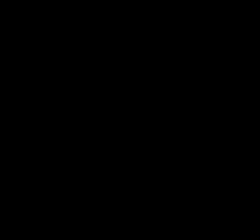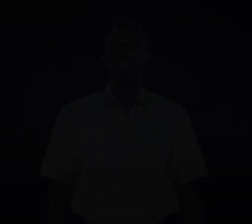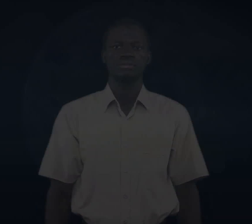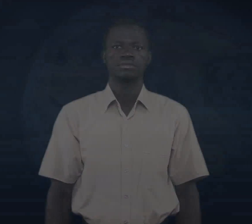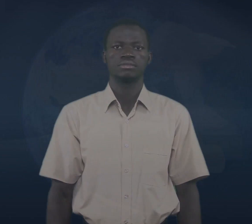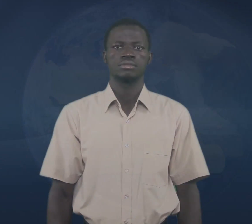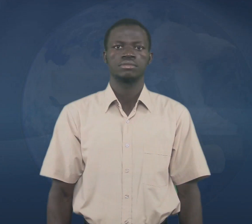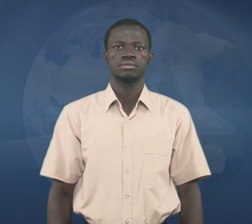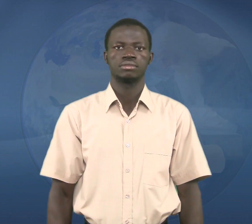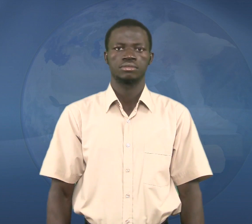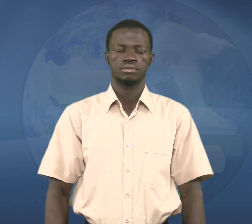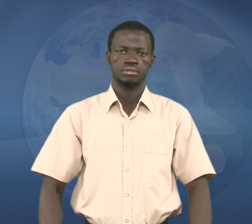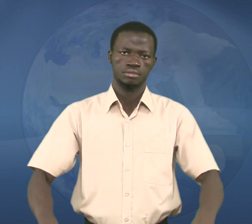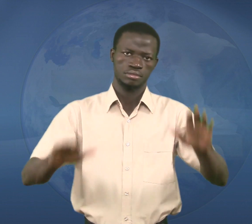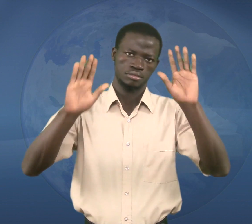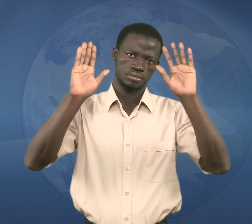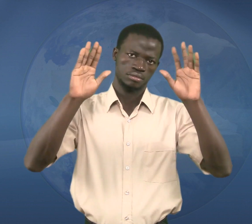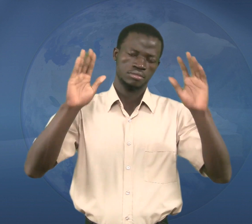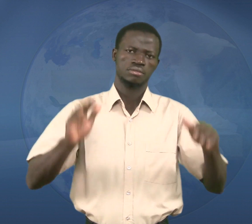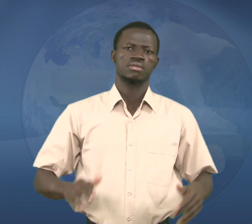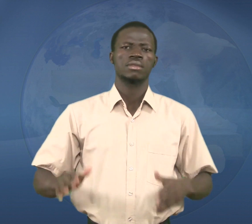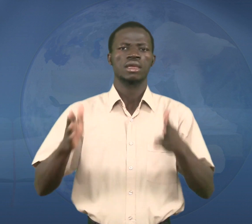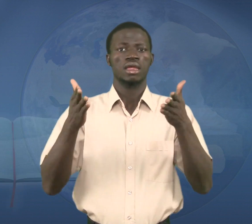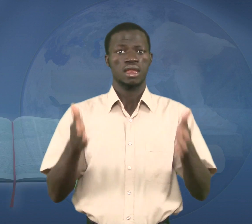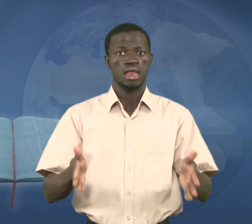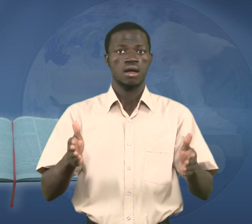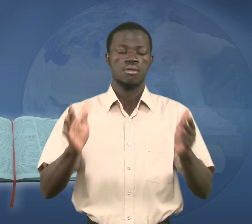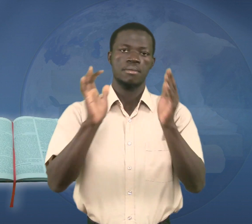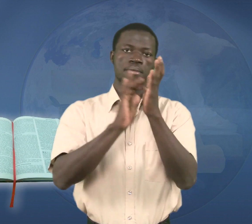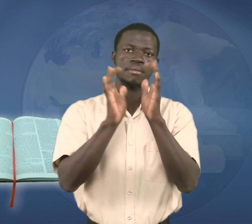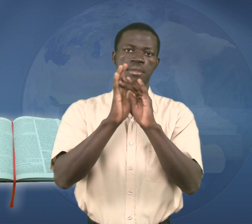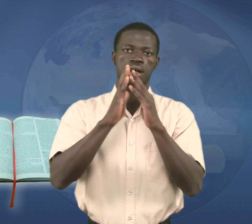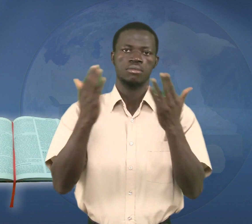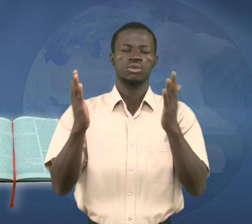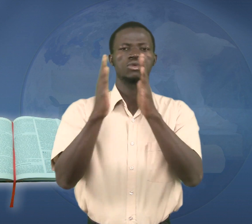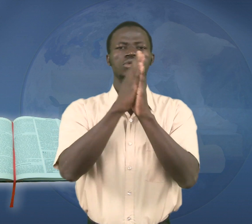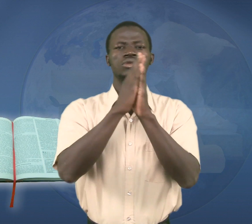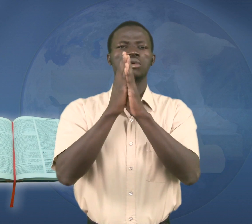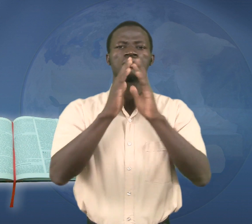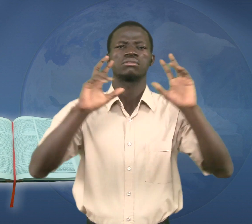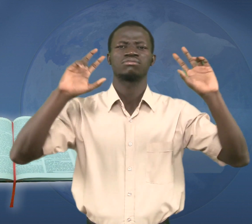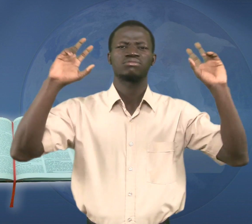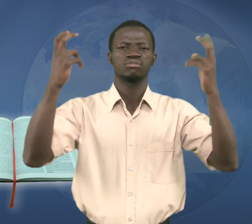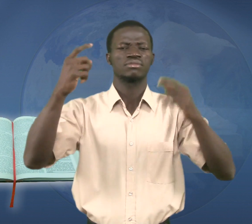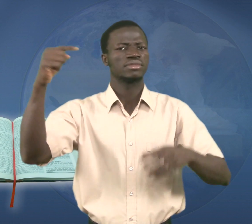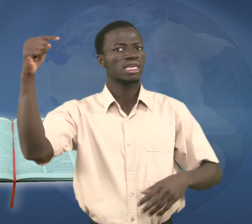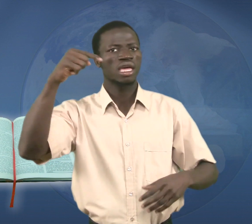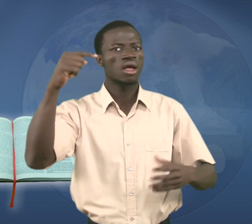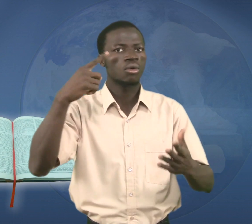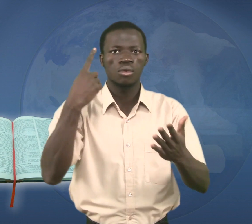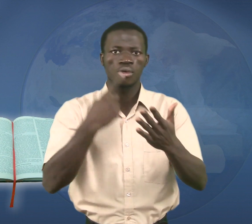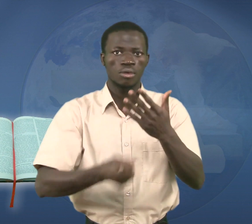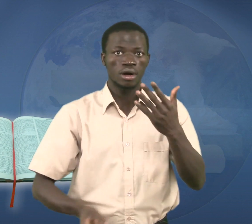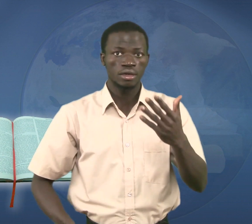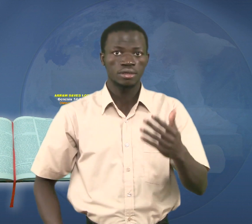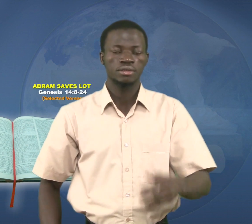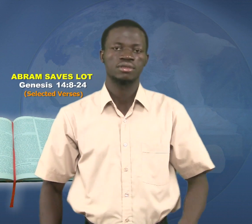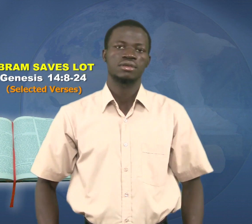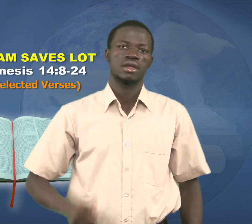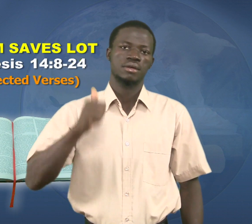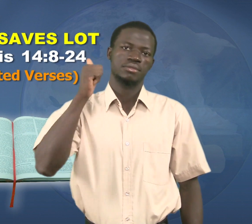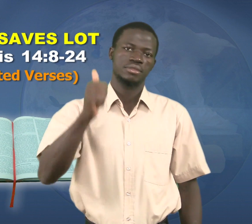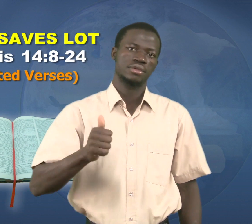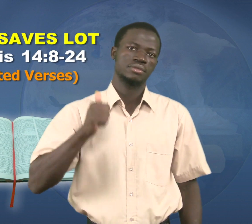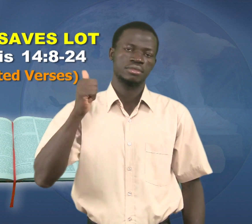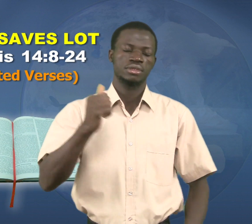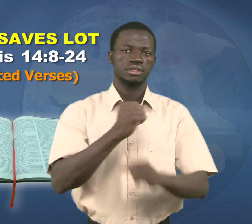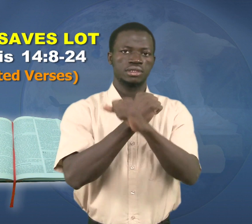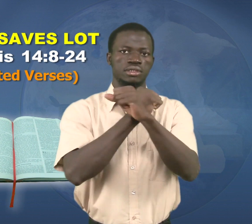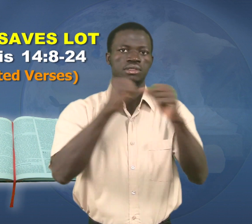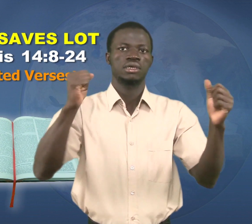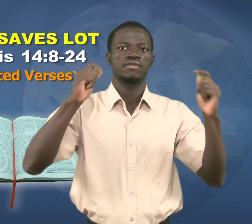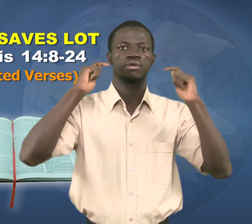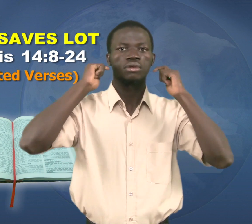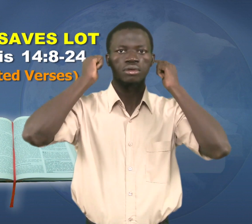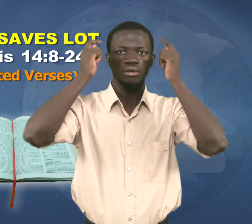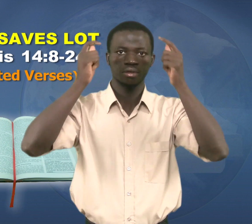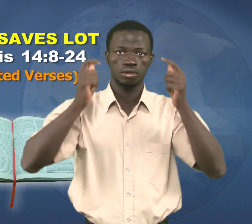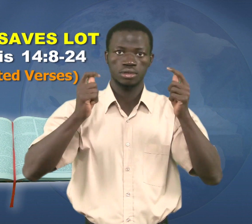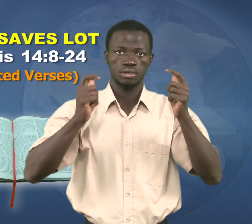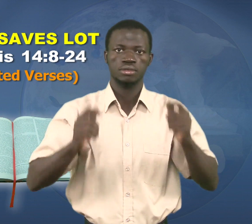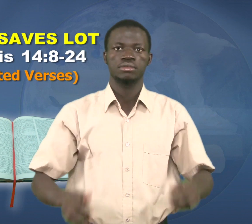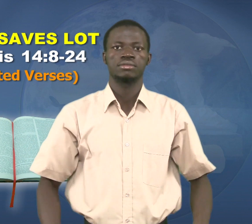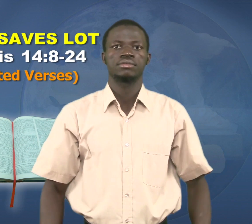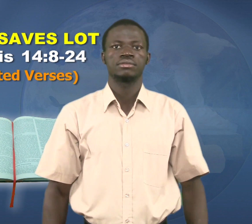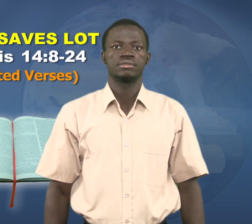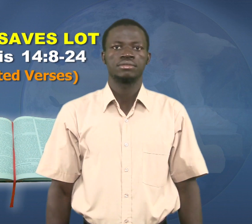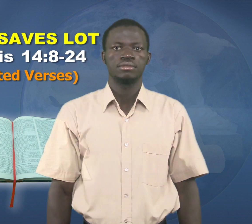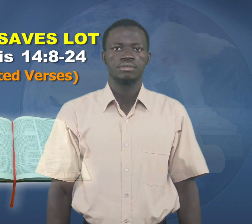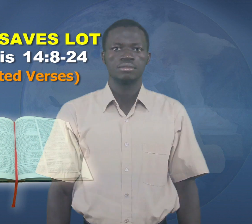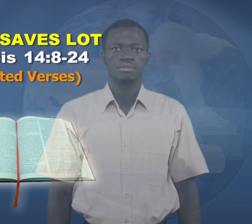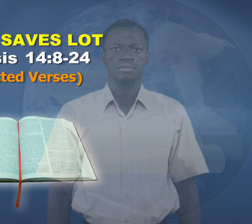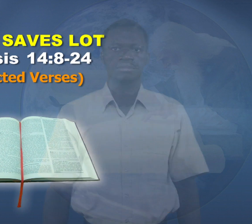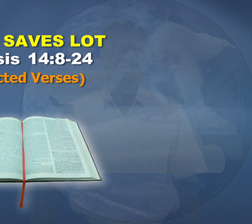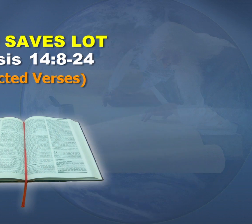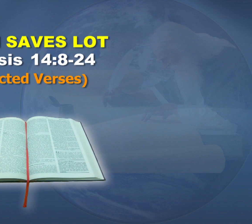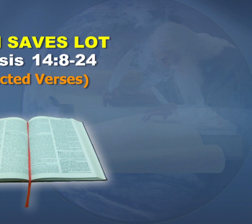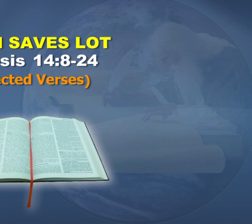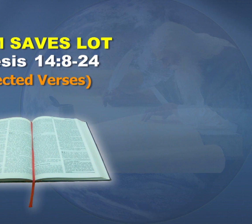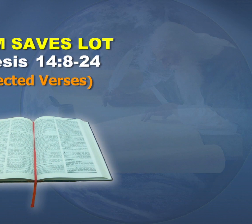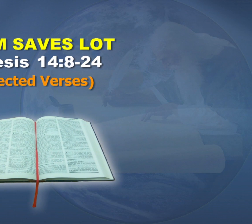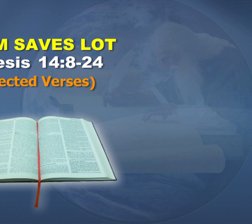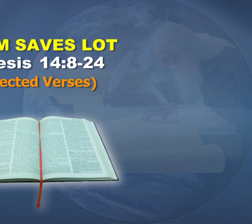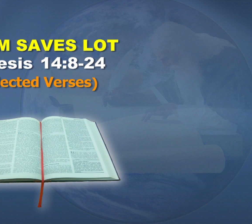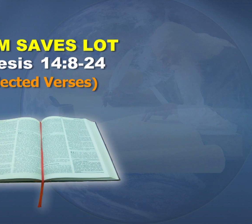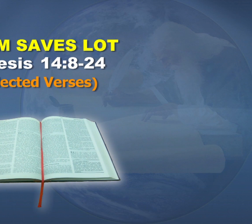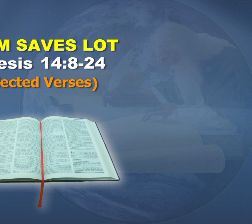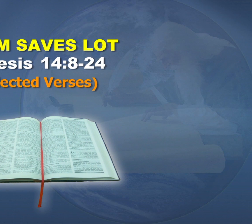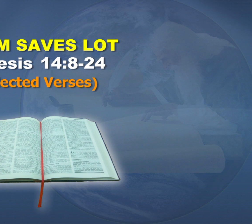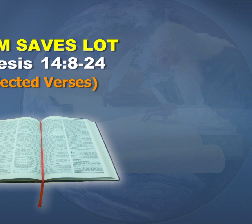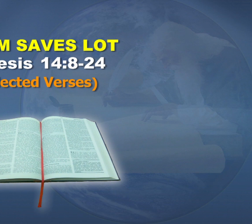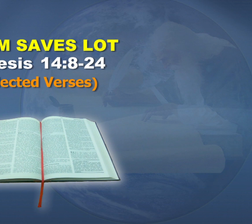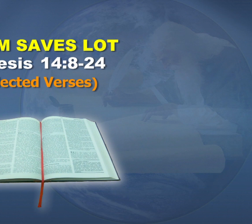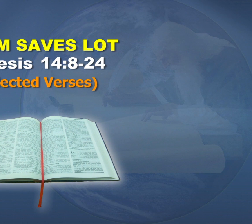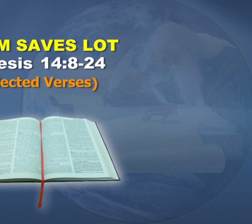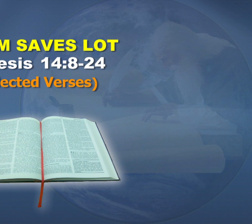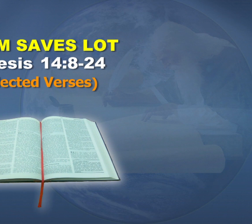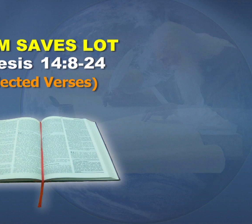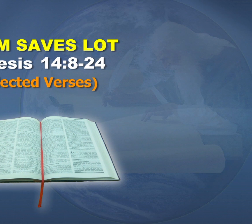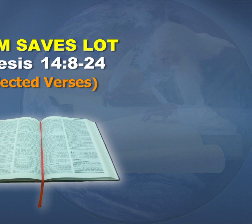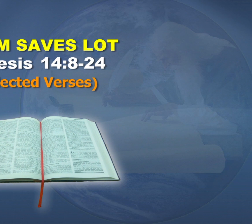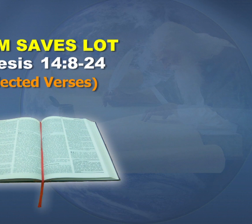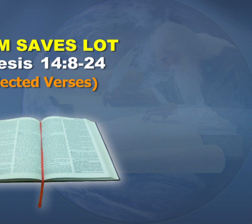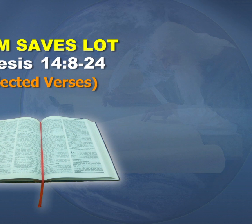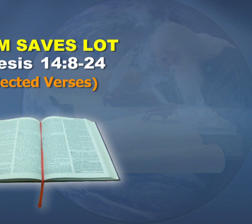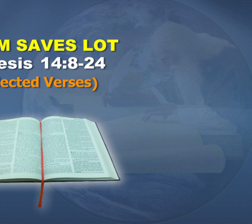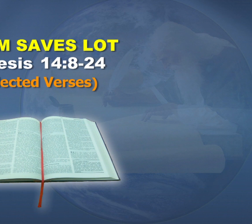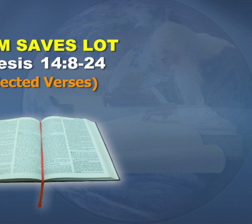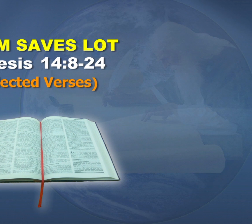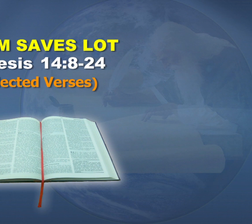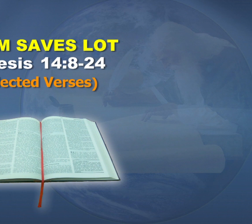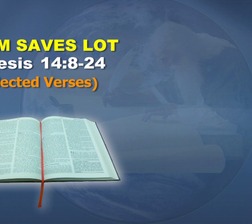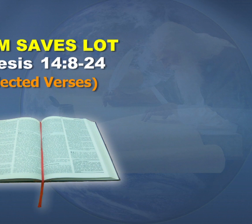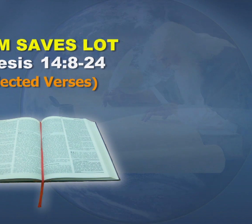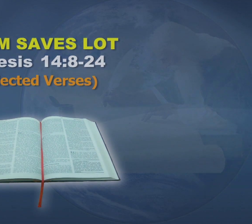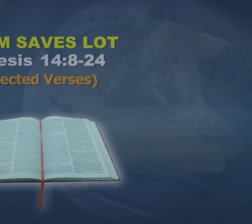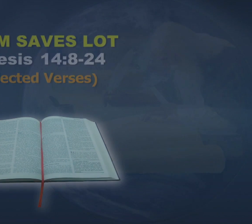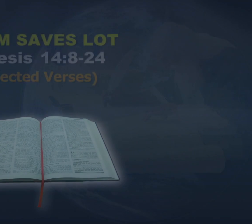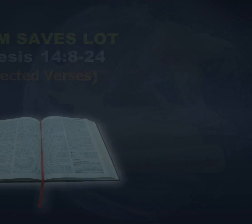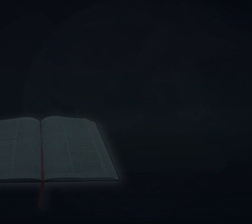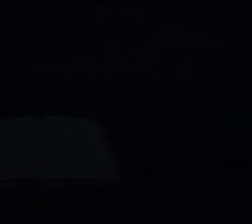Abram save Lot